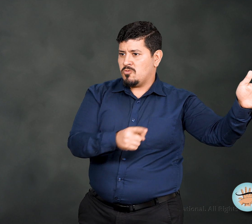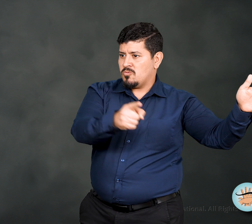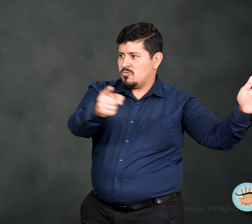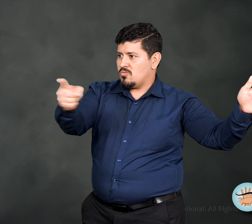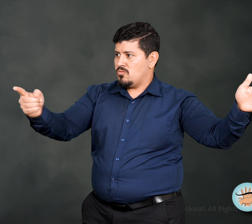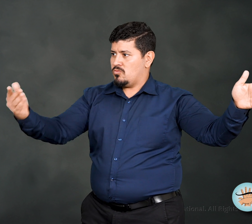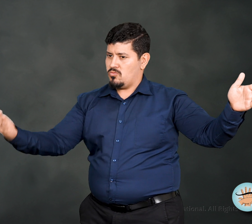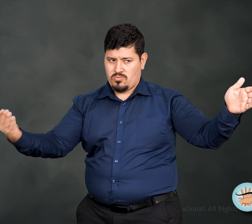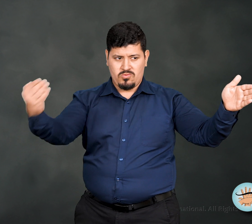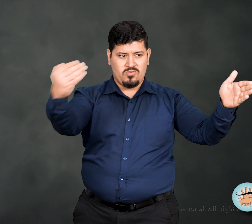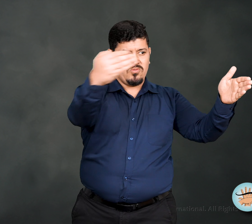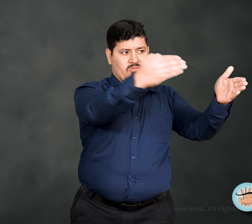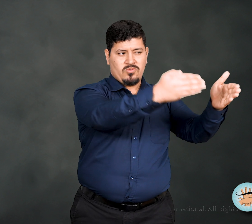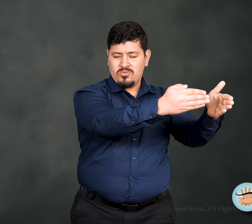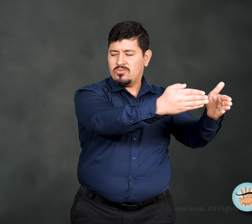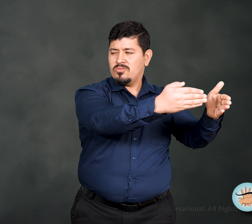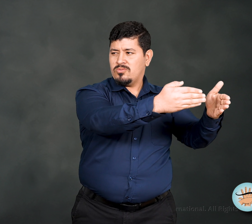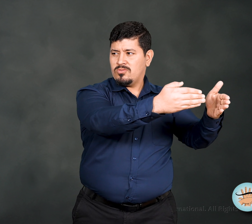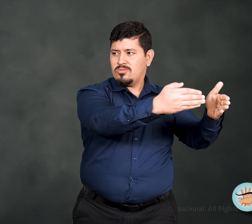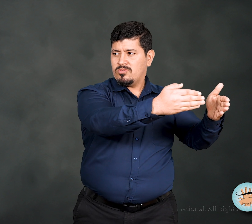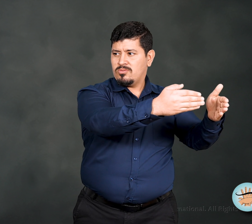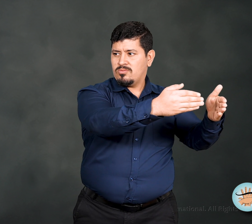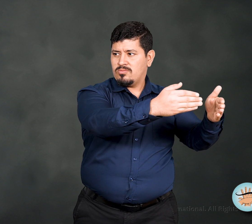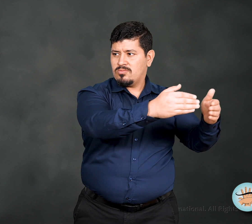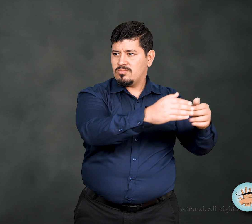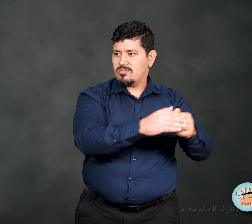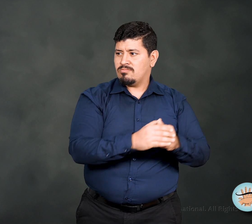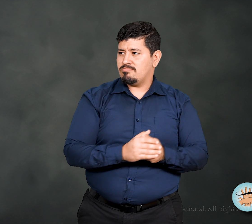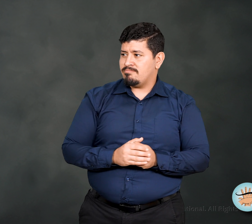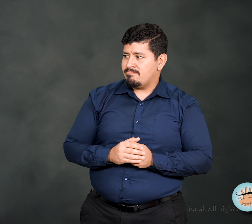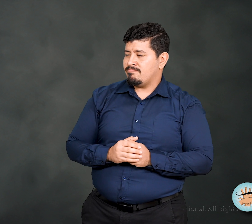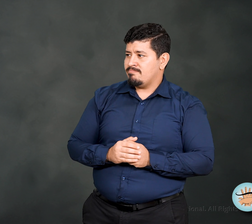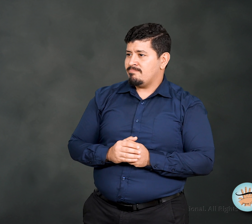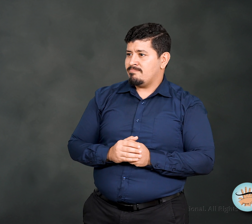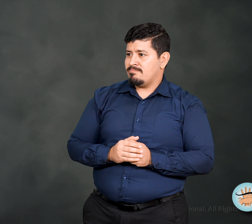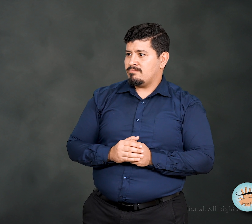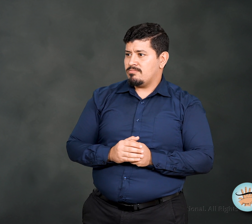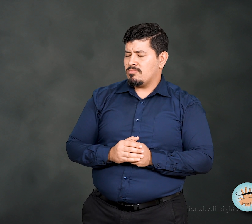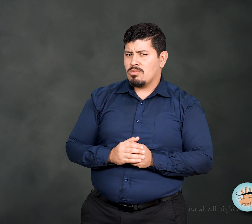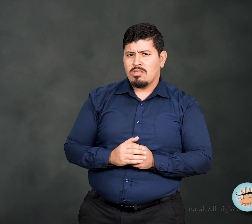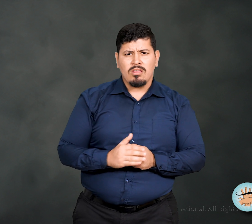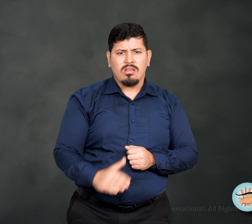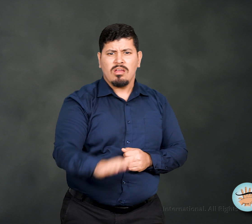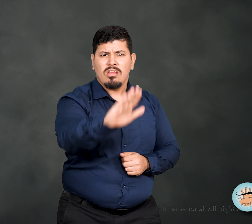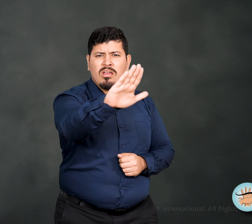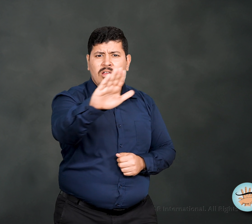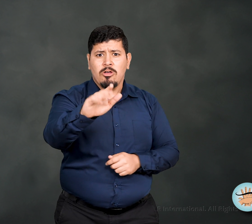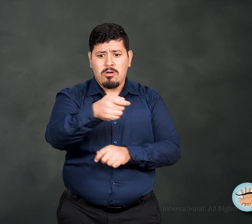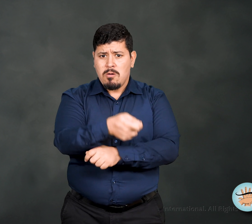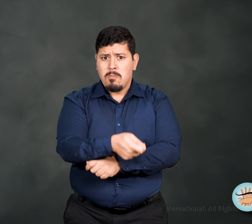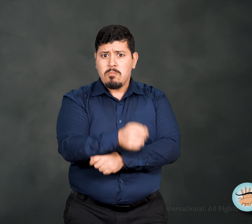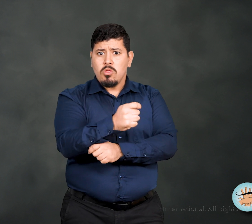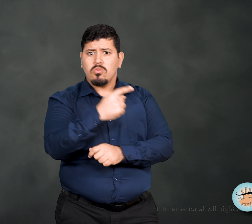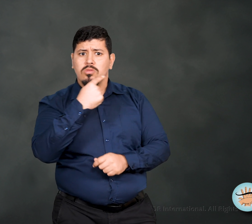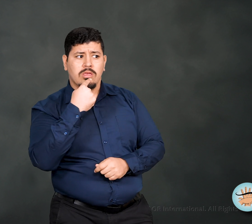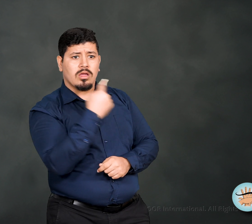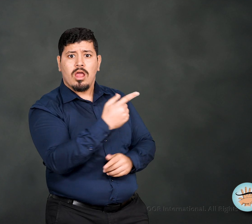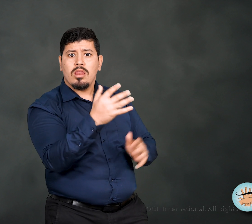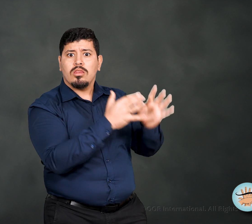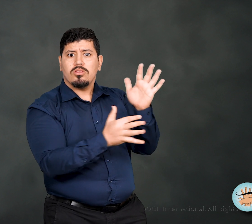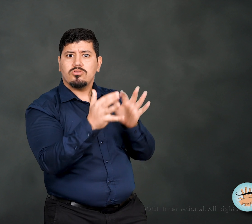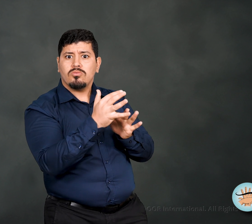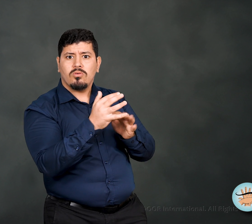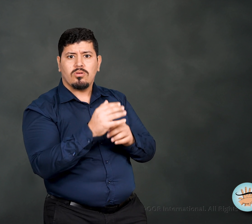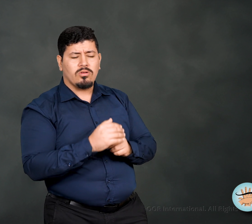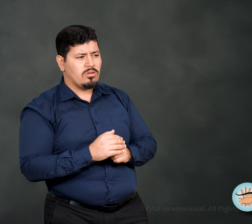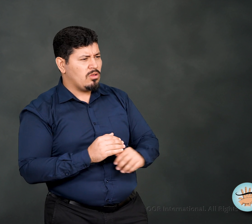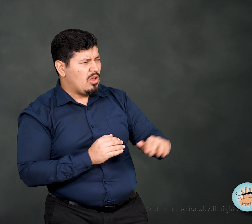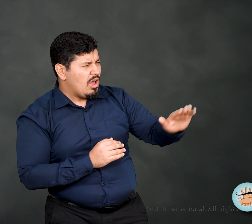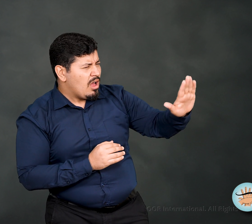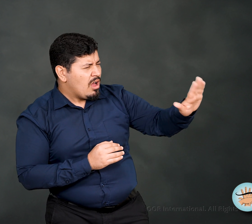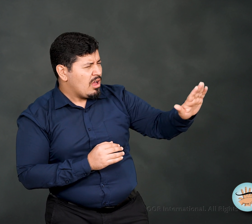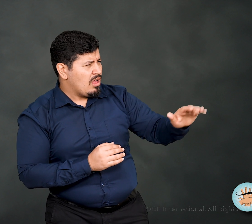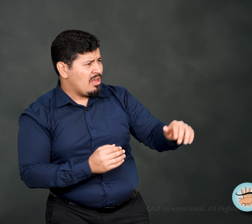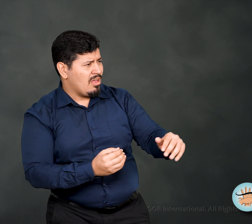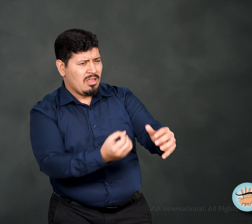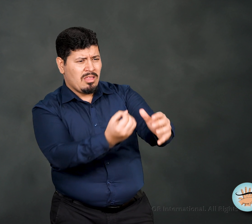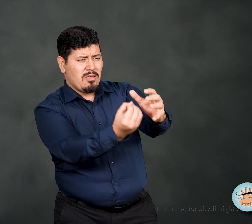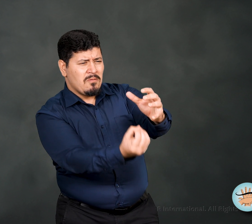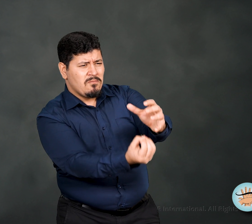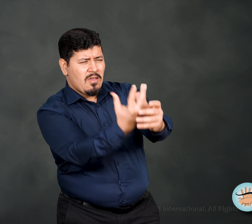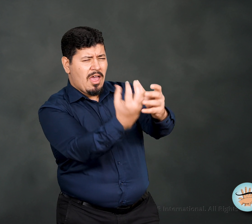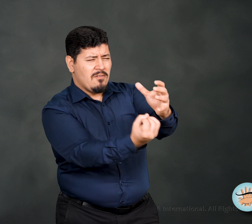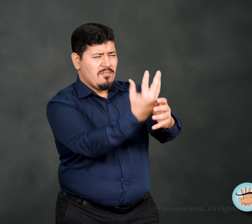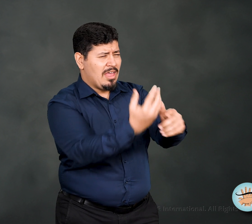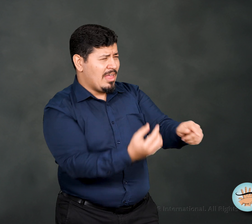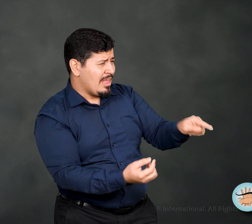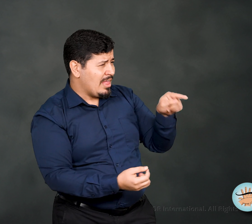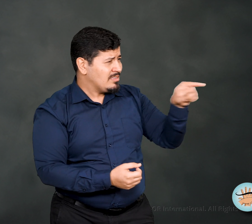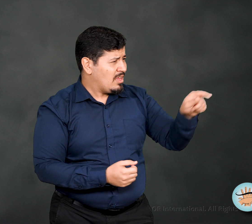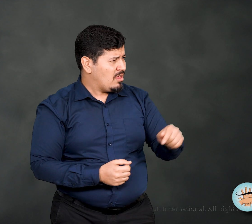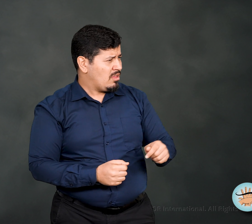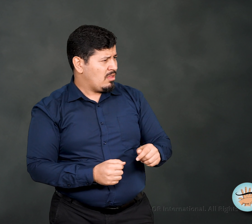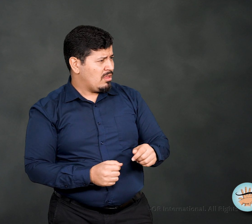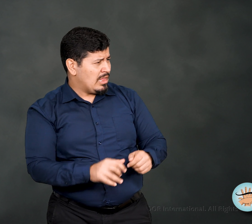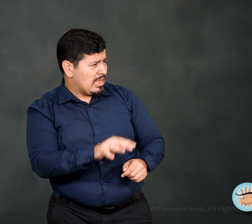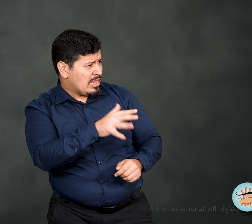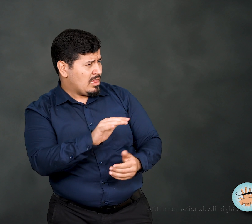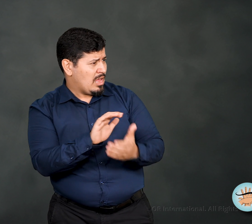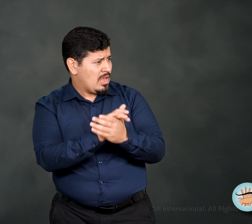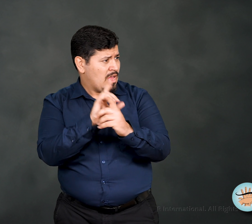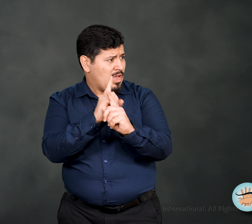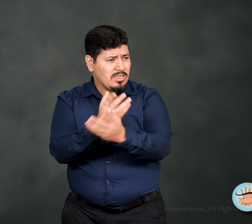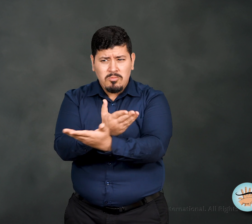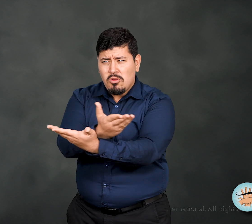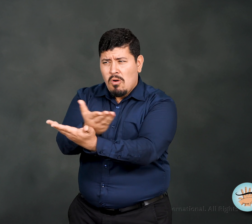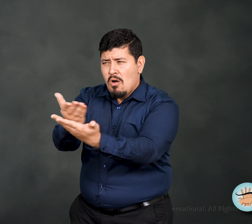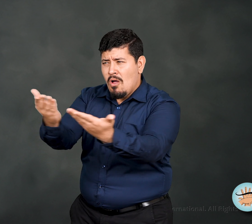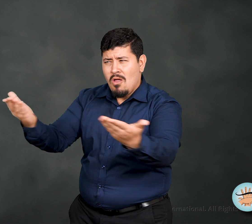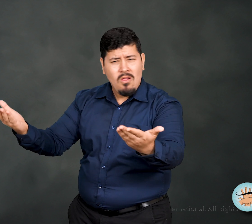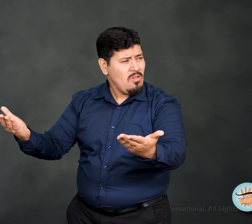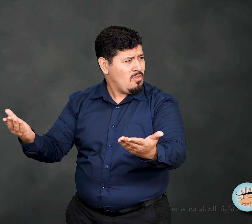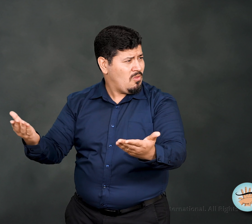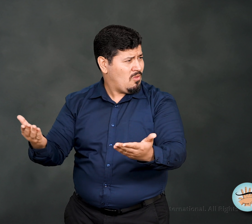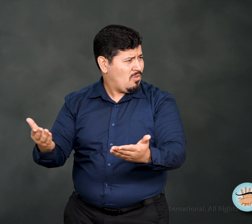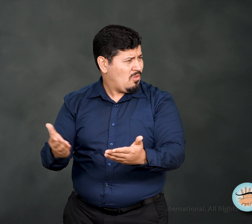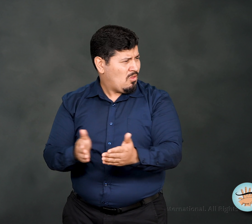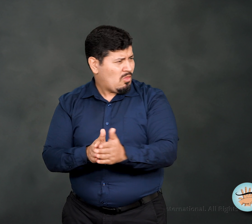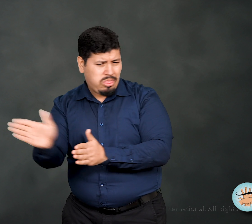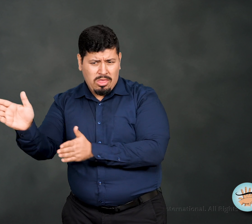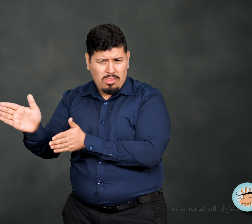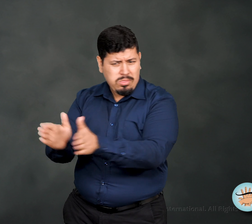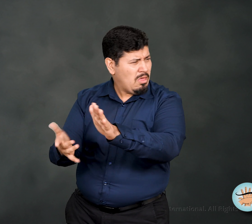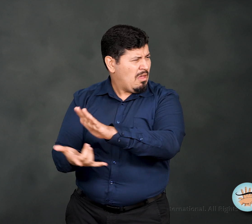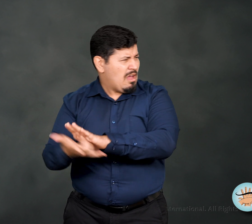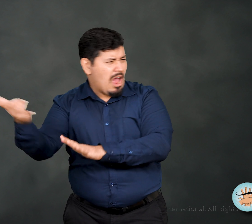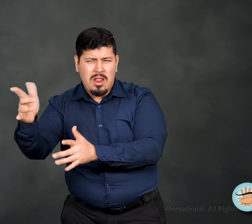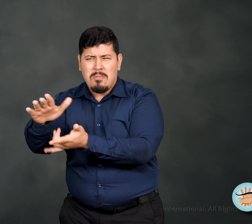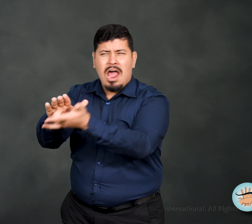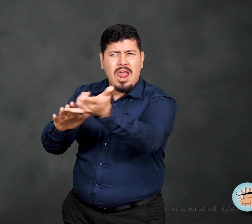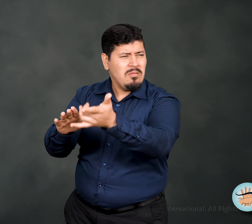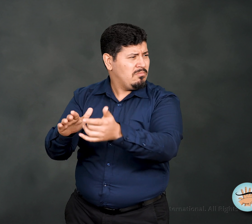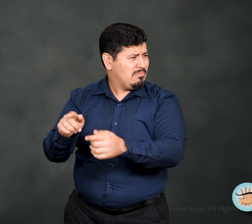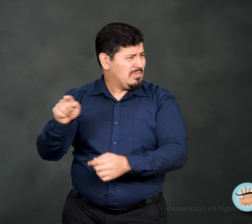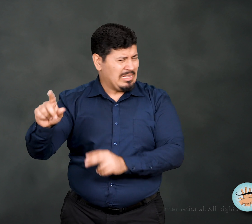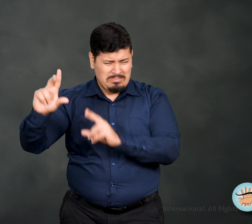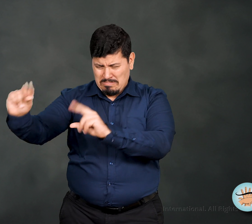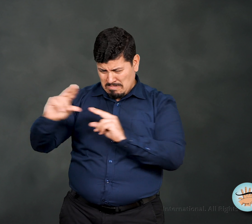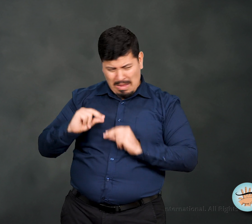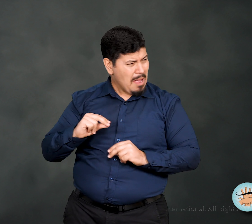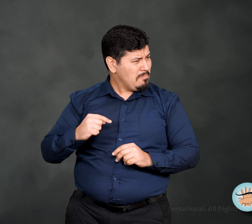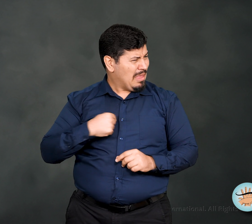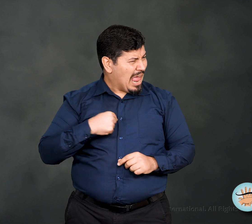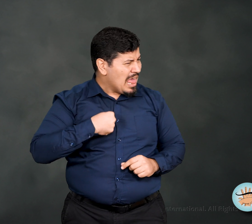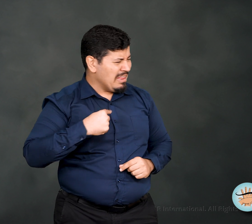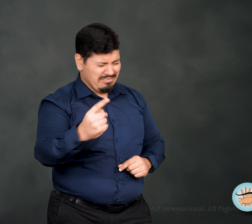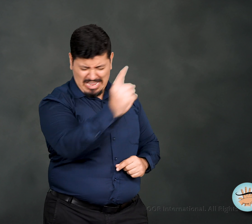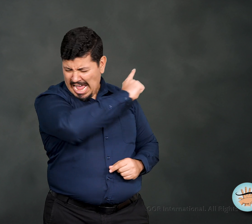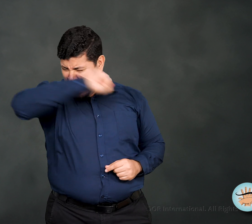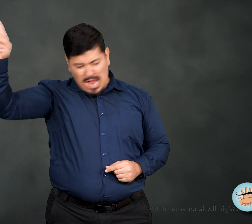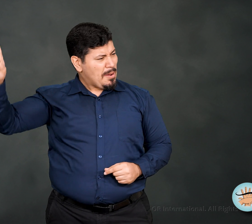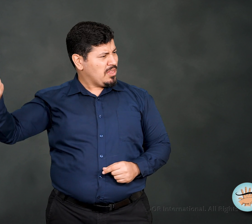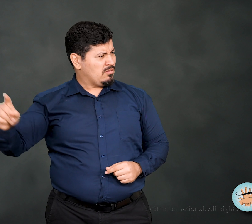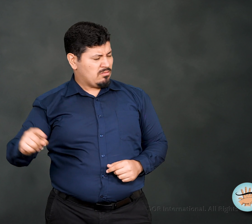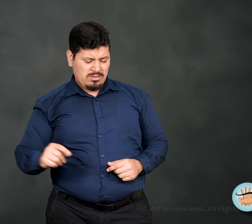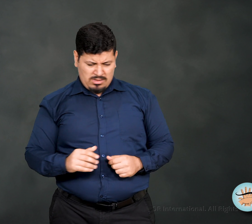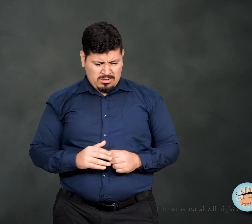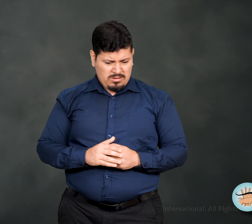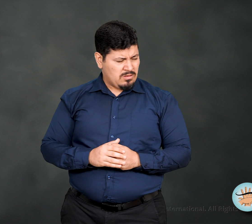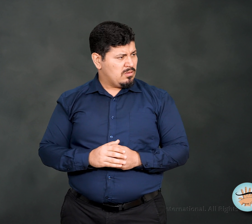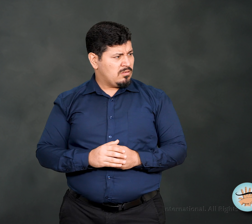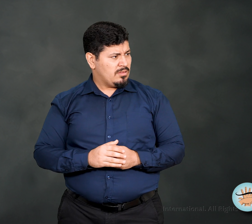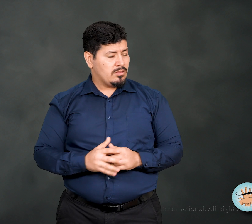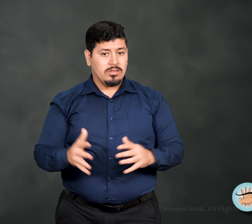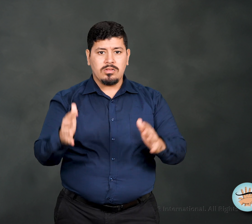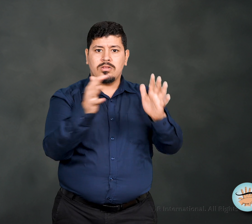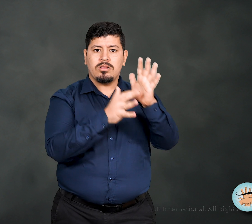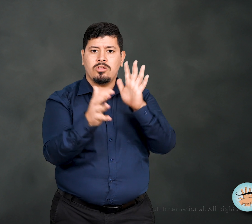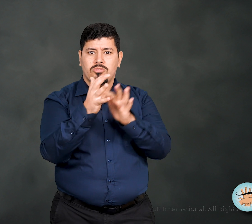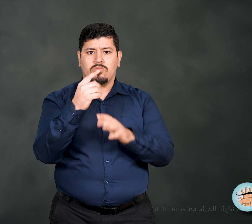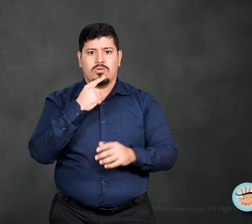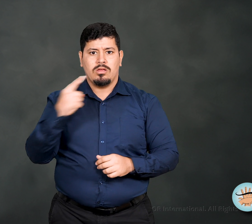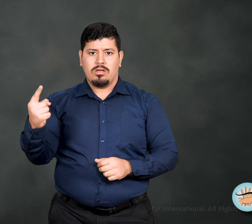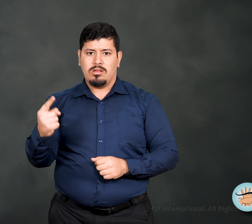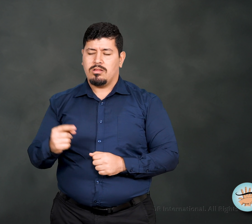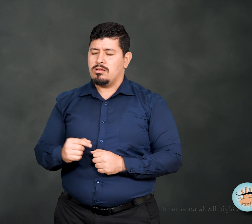Peter said to Him, “Even if all fall away on account of You, I never will.”